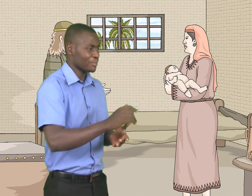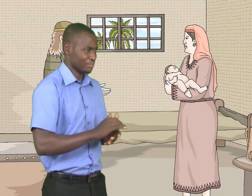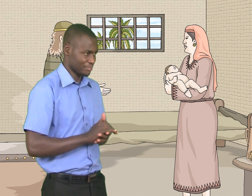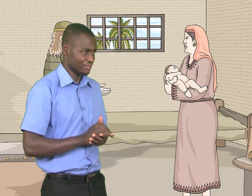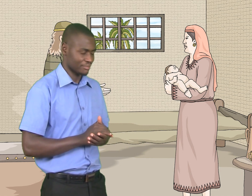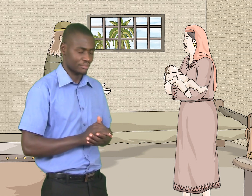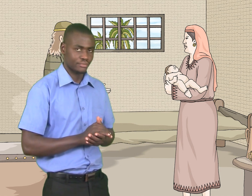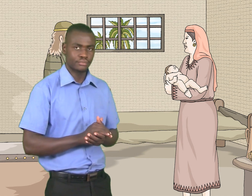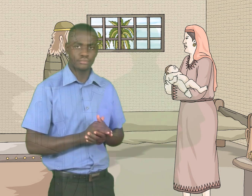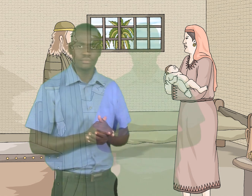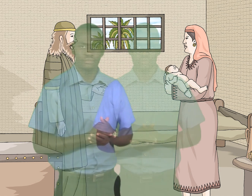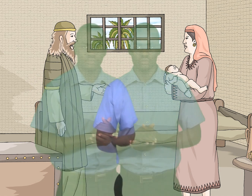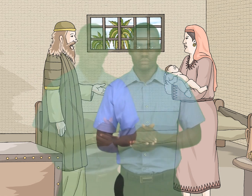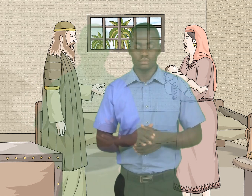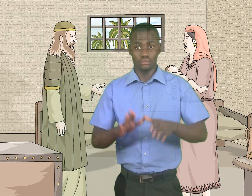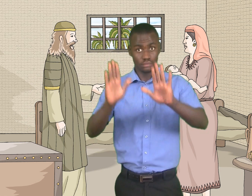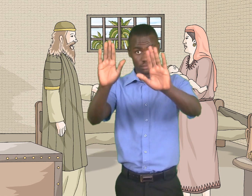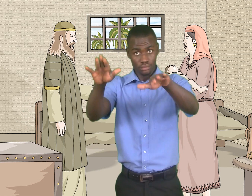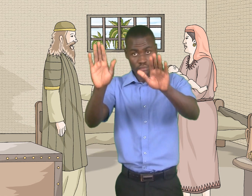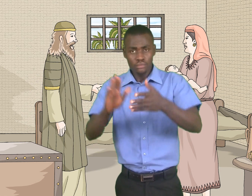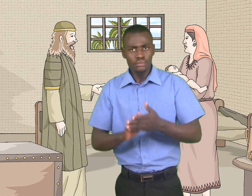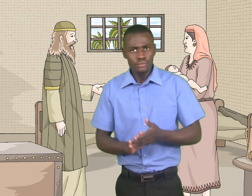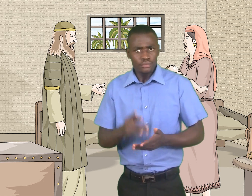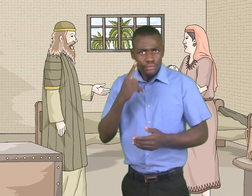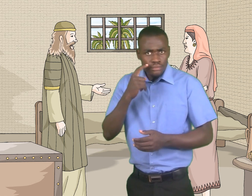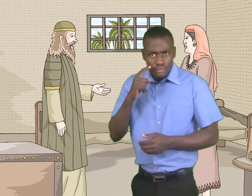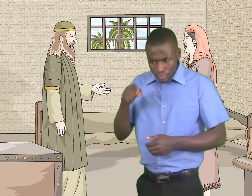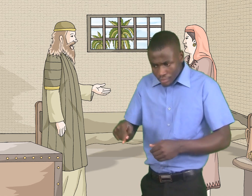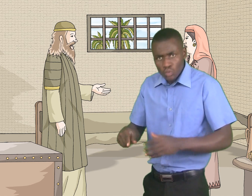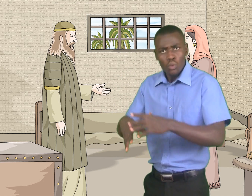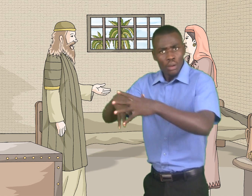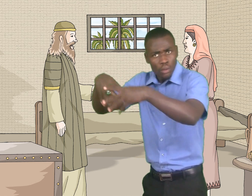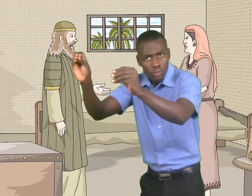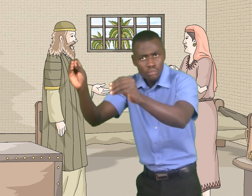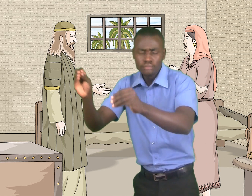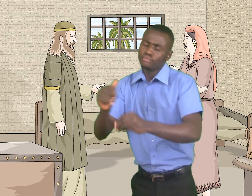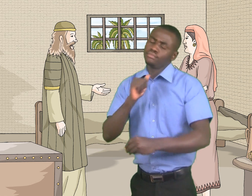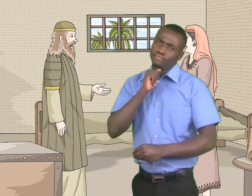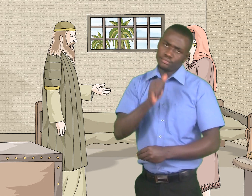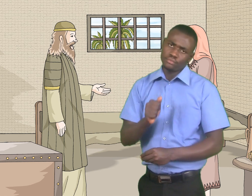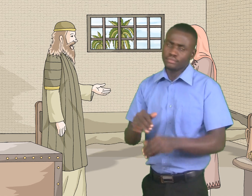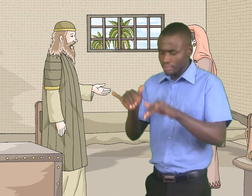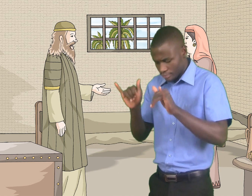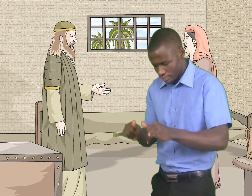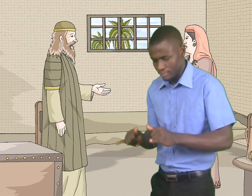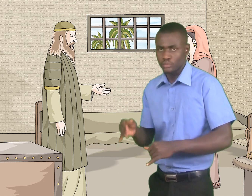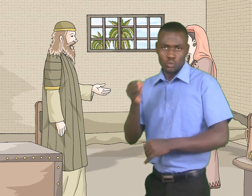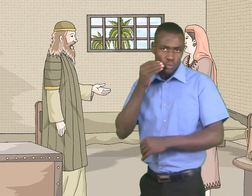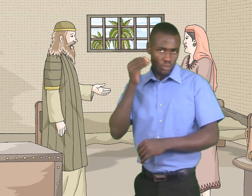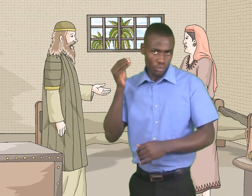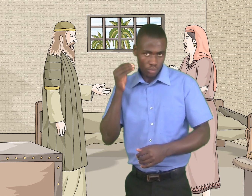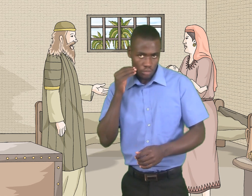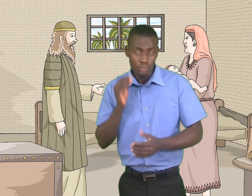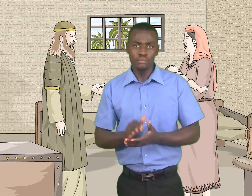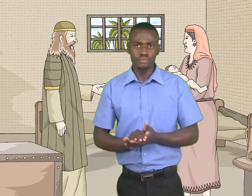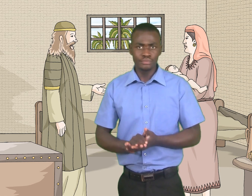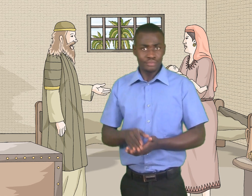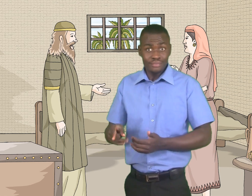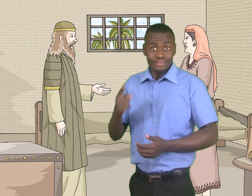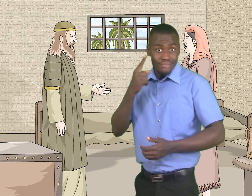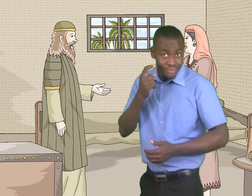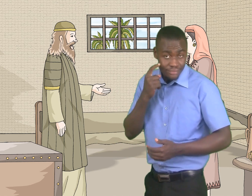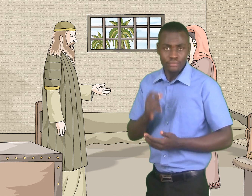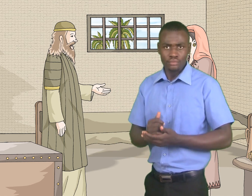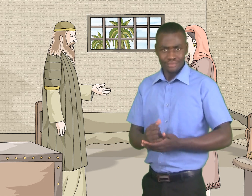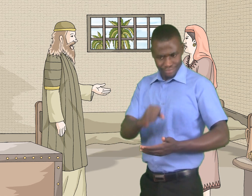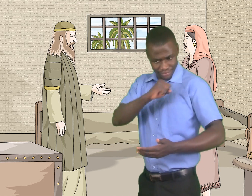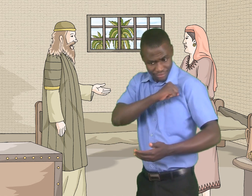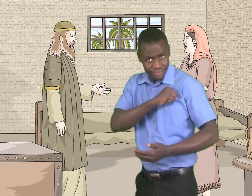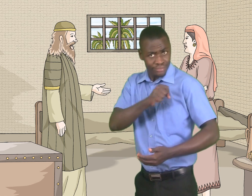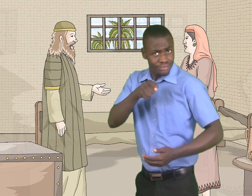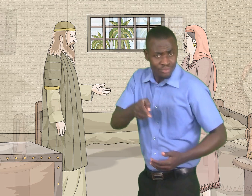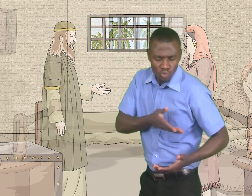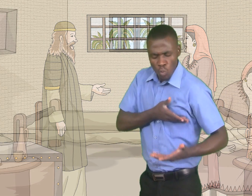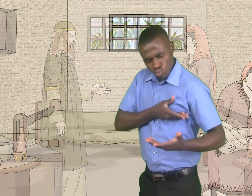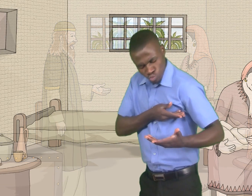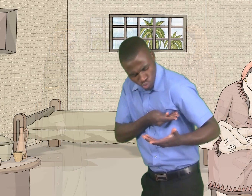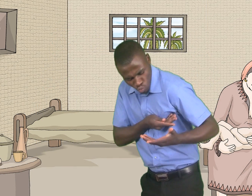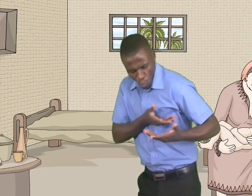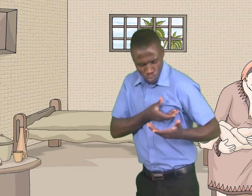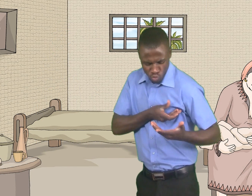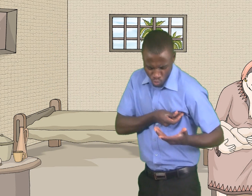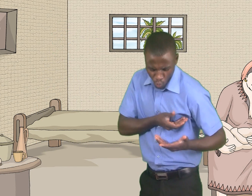Only may the LORD confirm His word.”